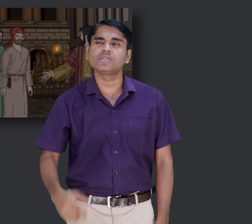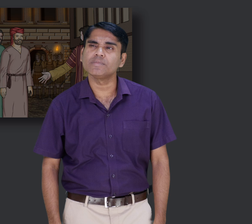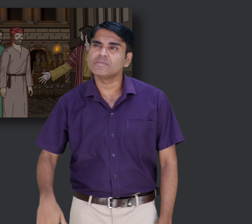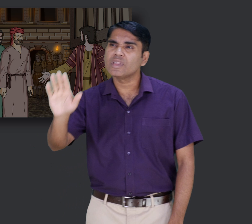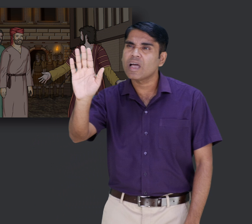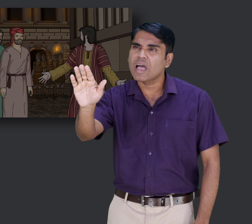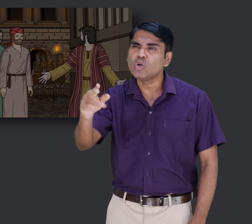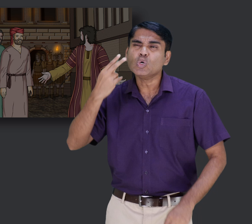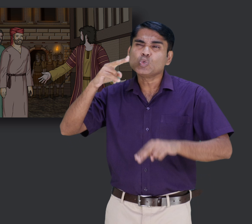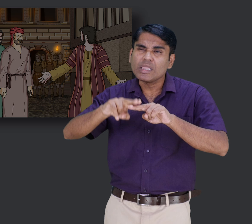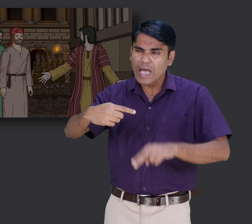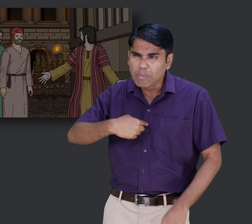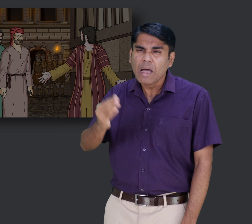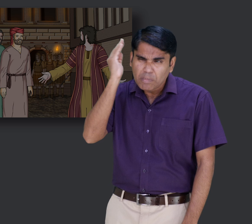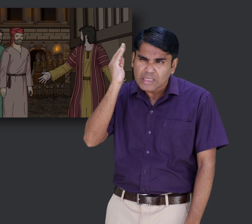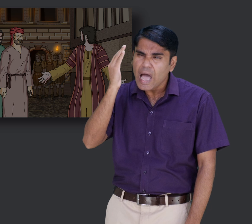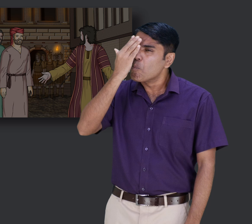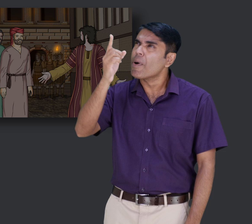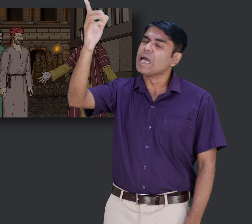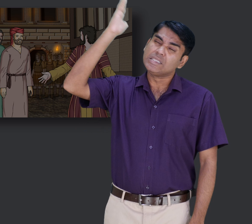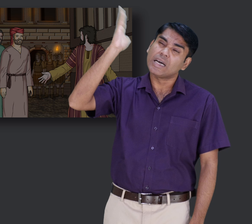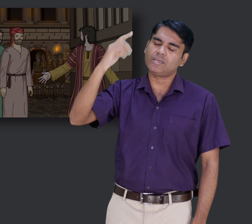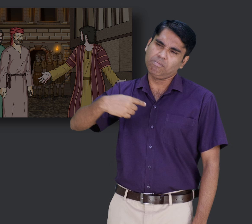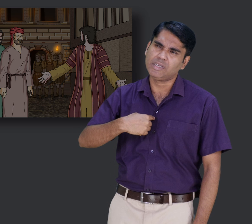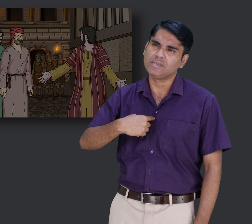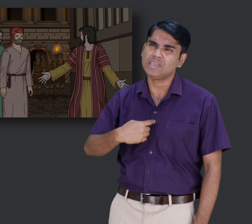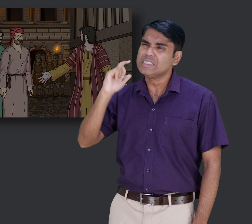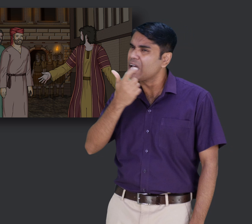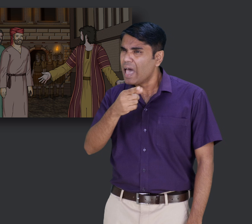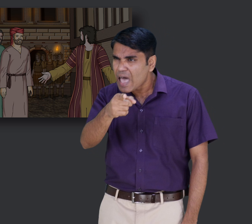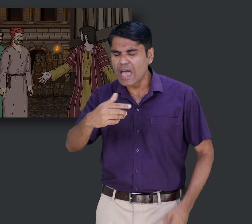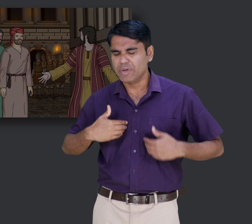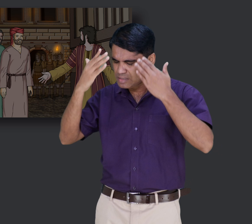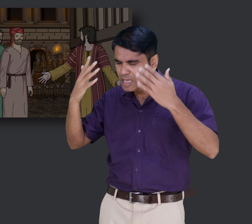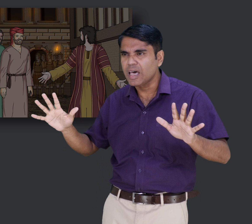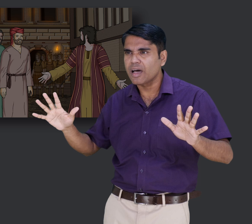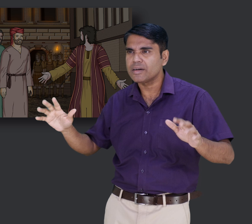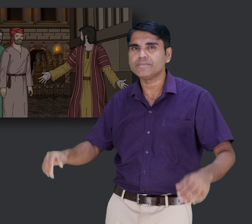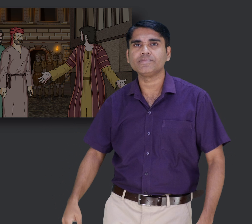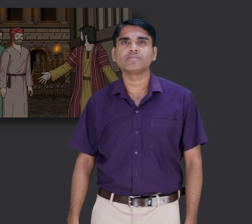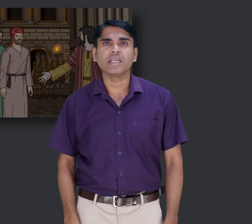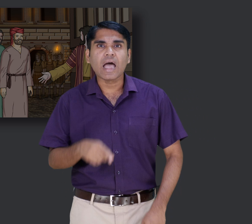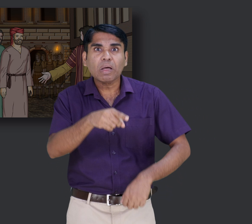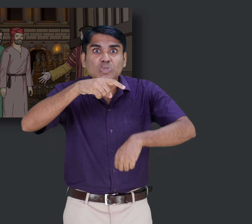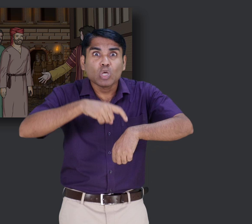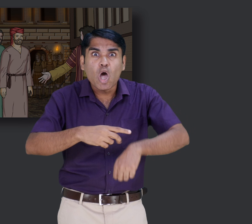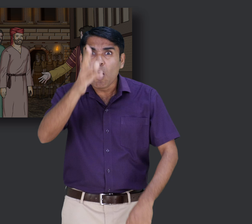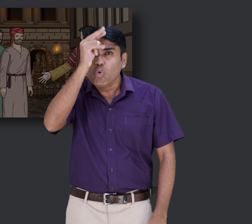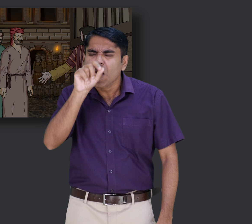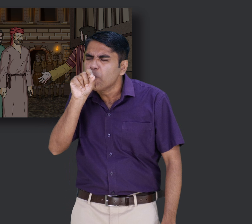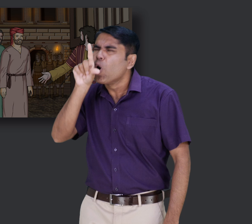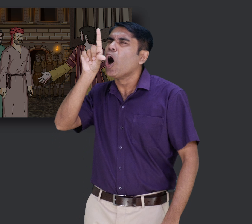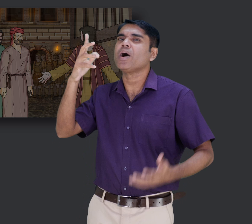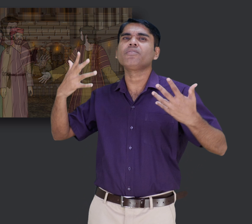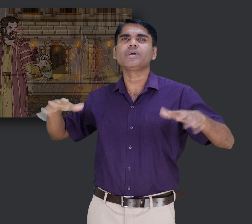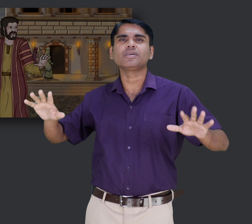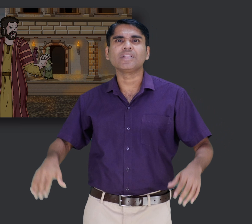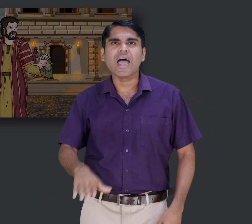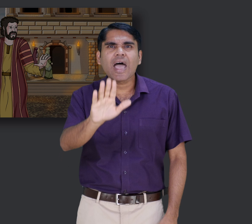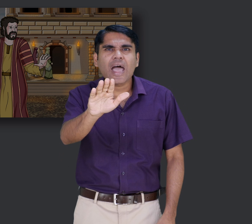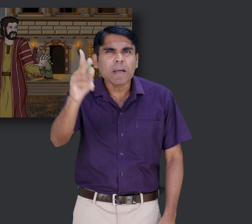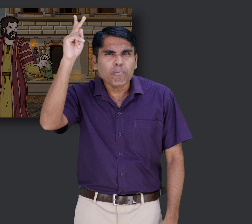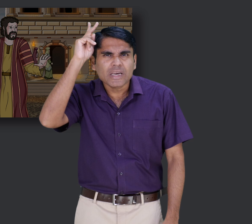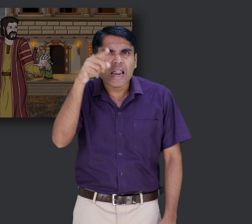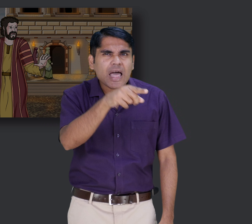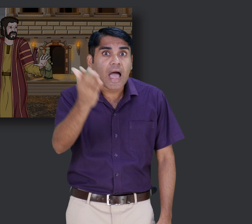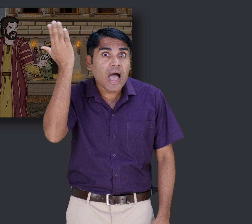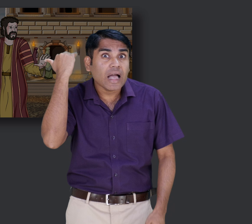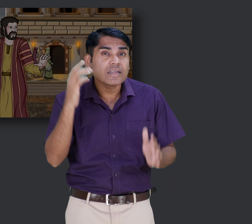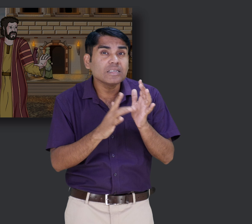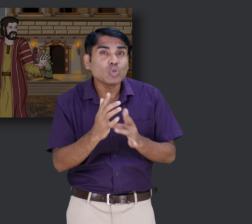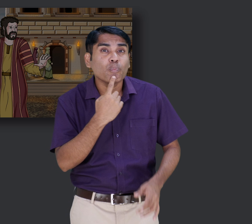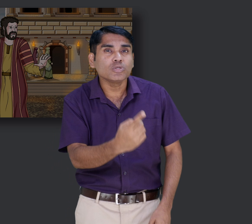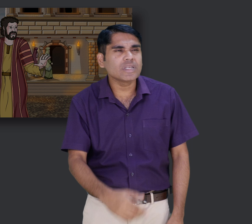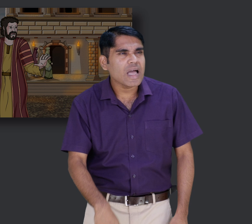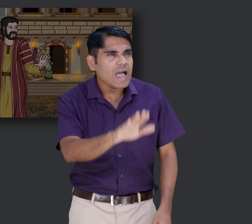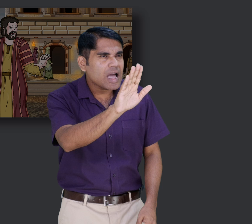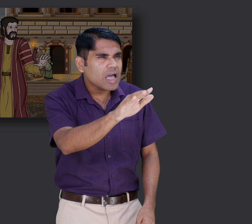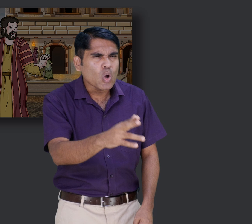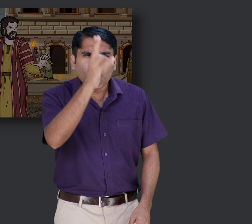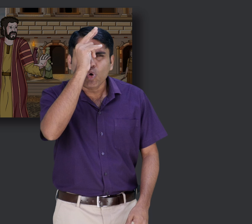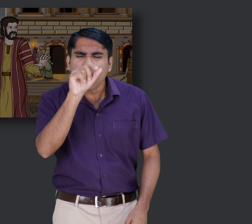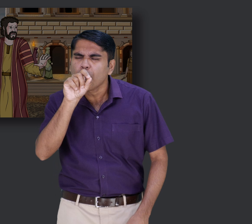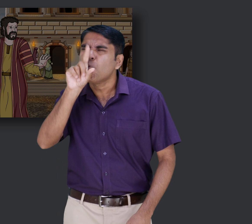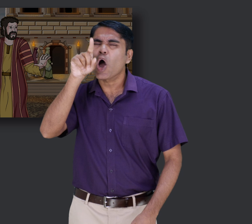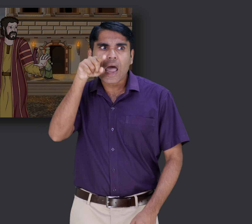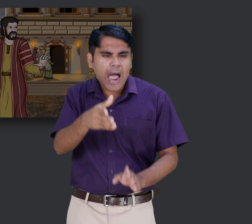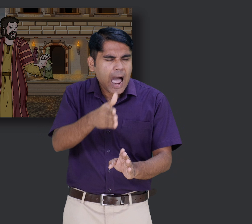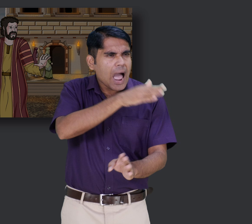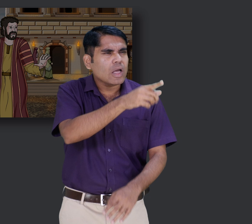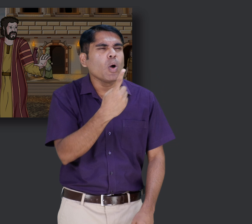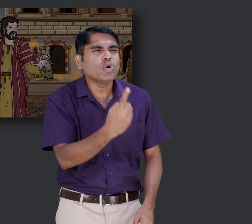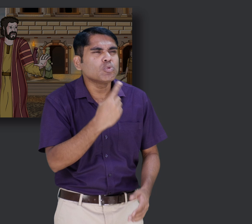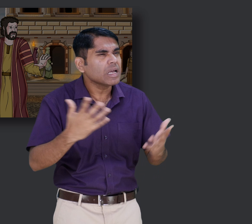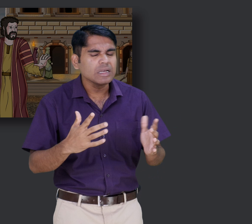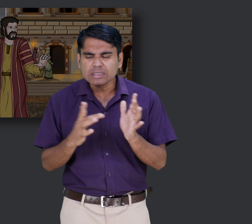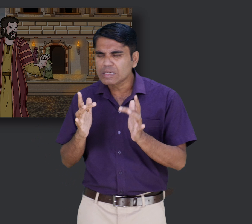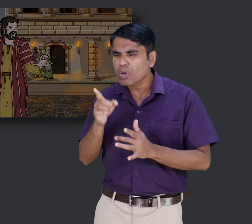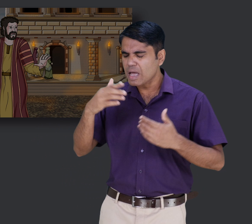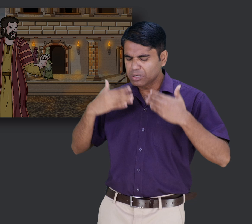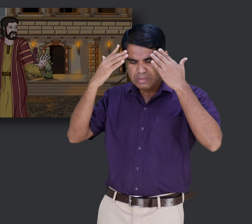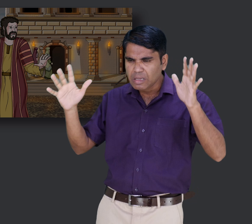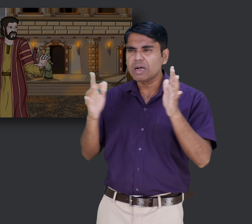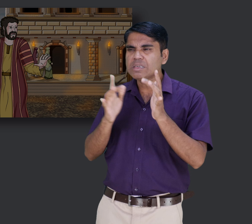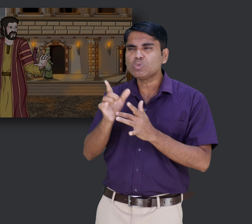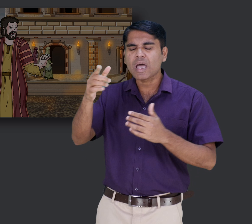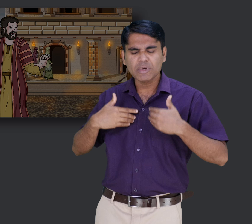At that he began to curse and swear to them, “I do not know the man!” And immediately a rooster crowed.